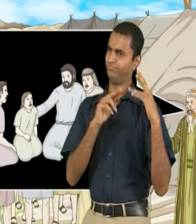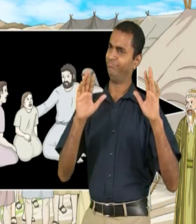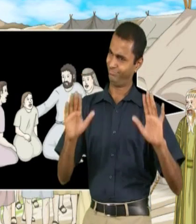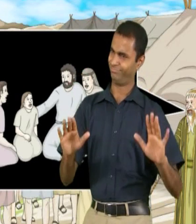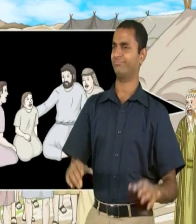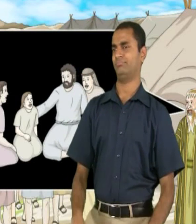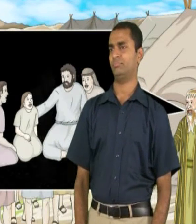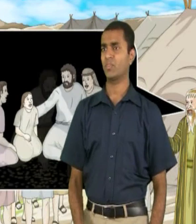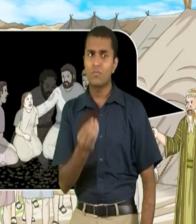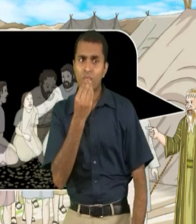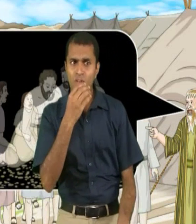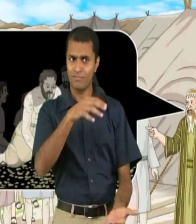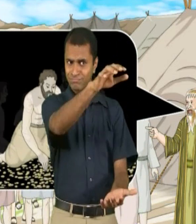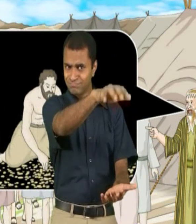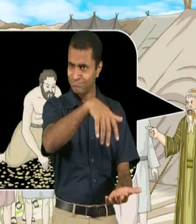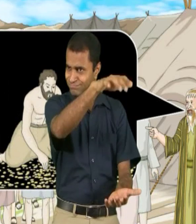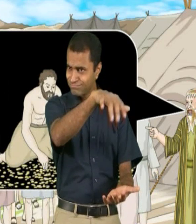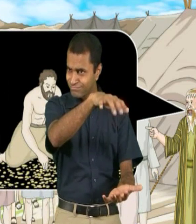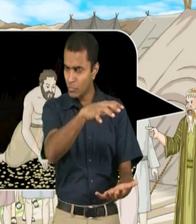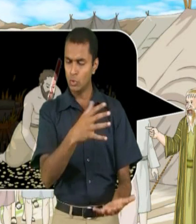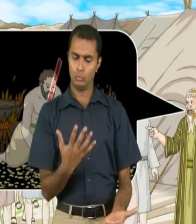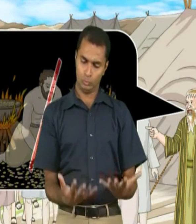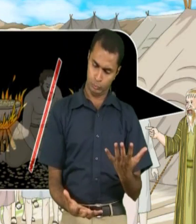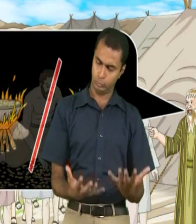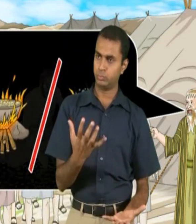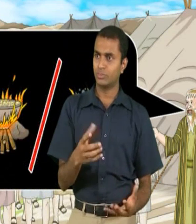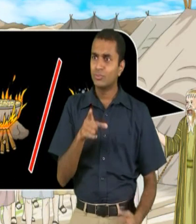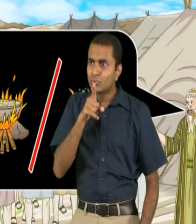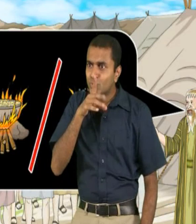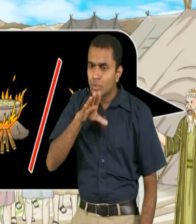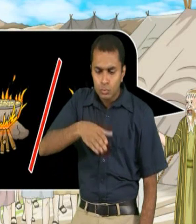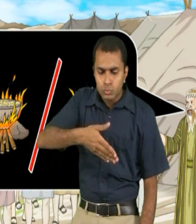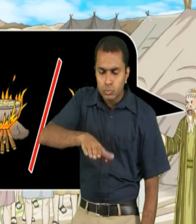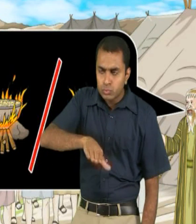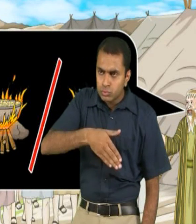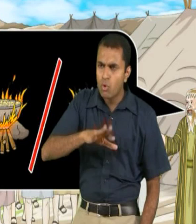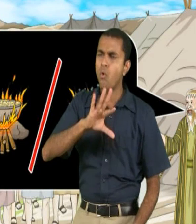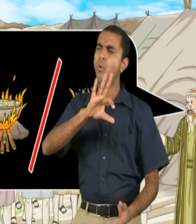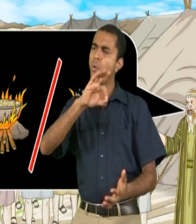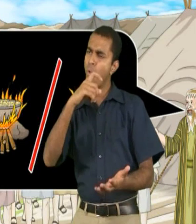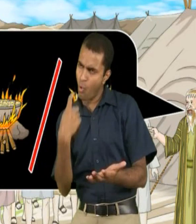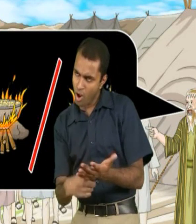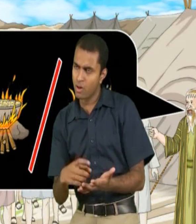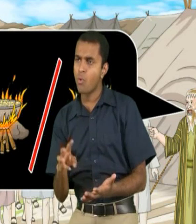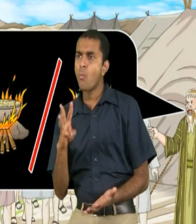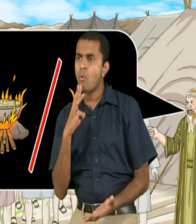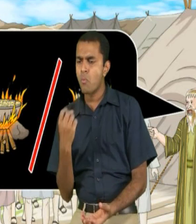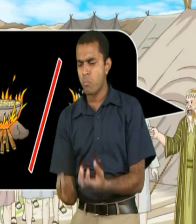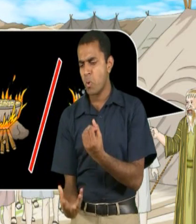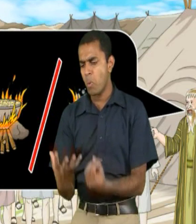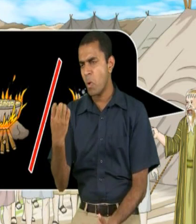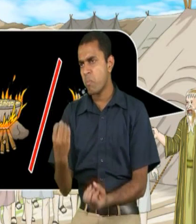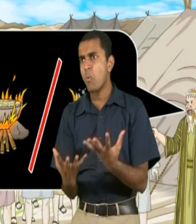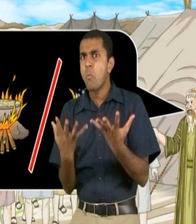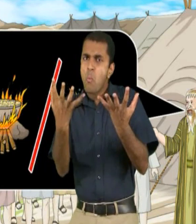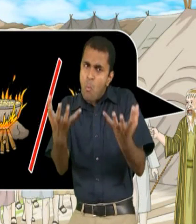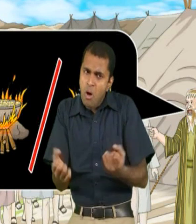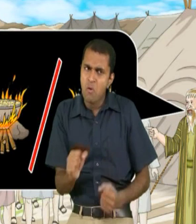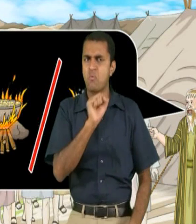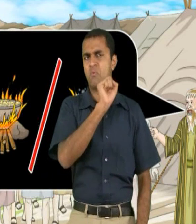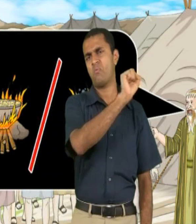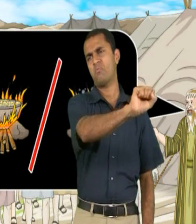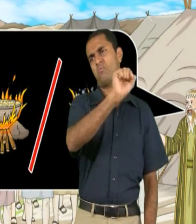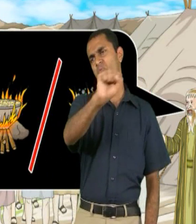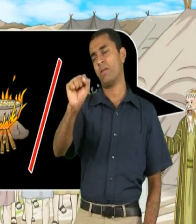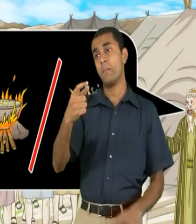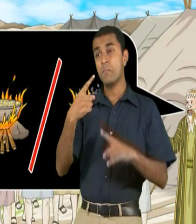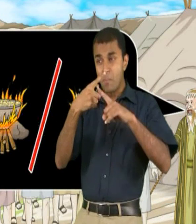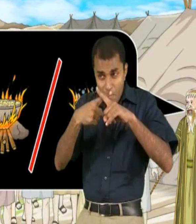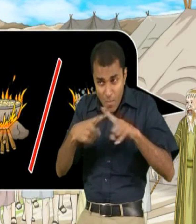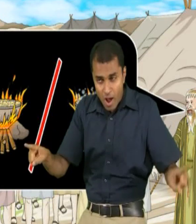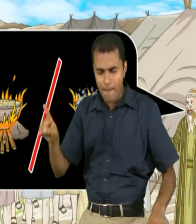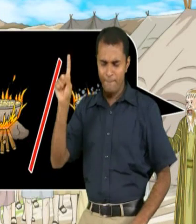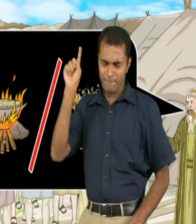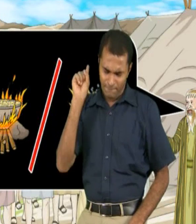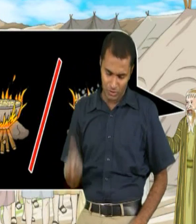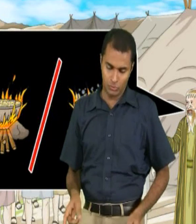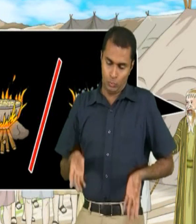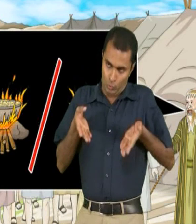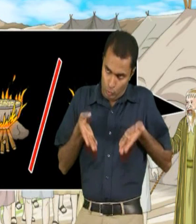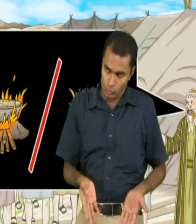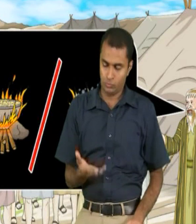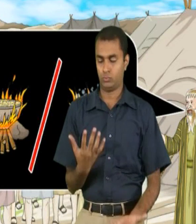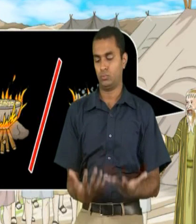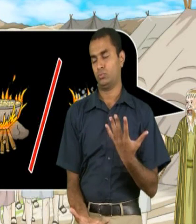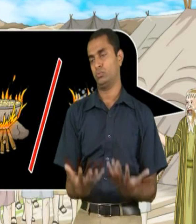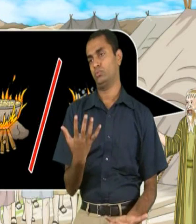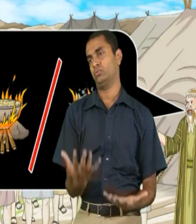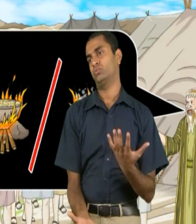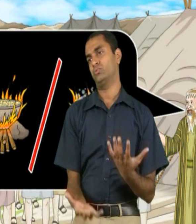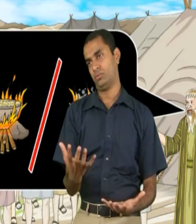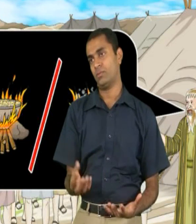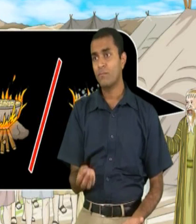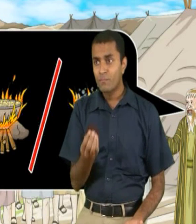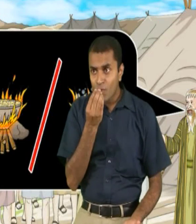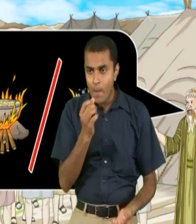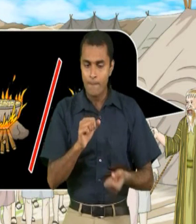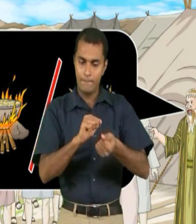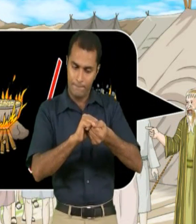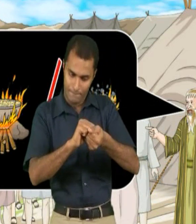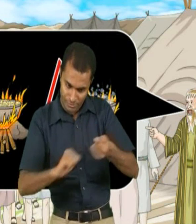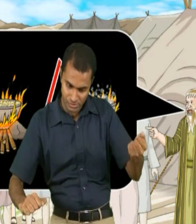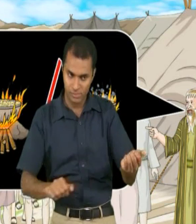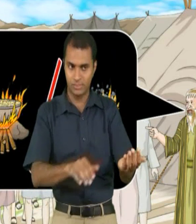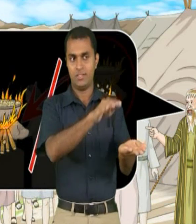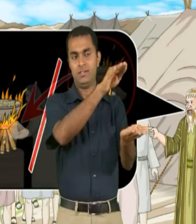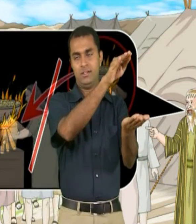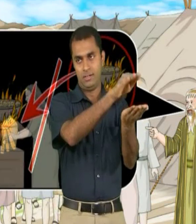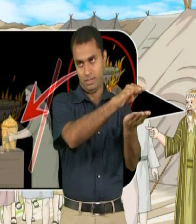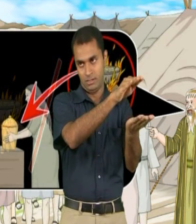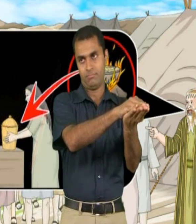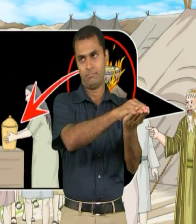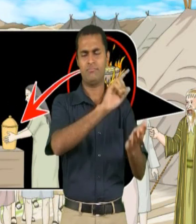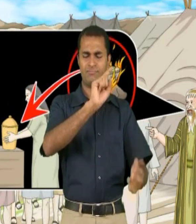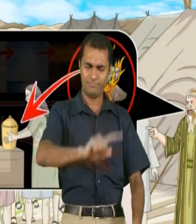So bake what you want to bake, and boil what you want to boil.